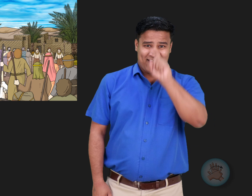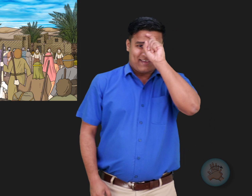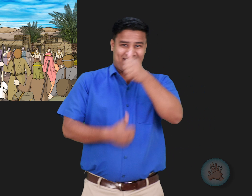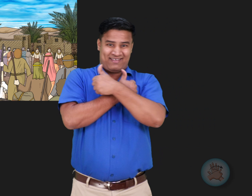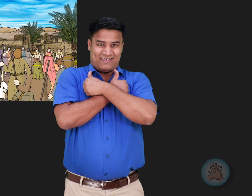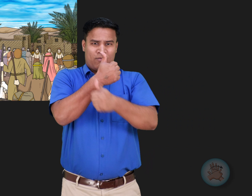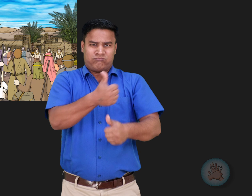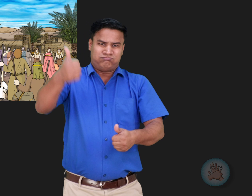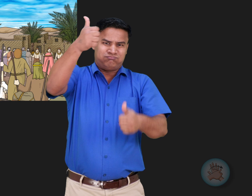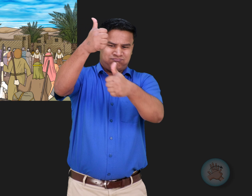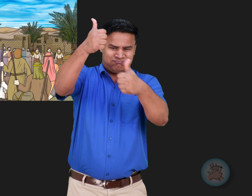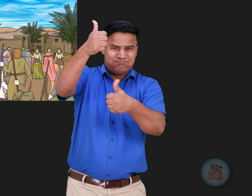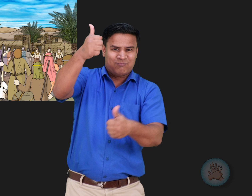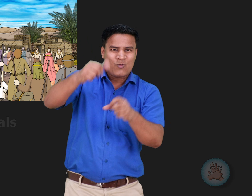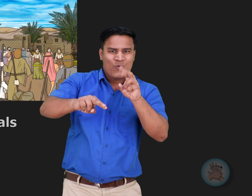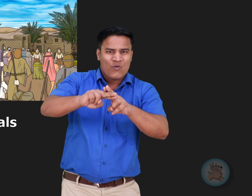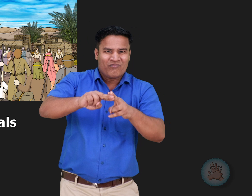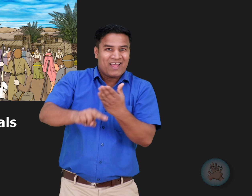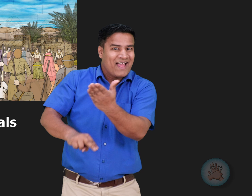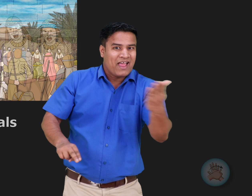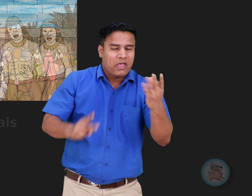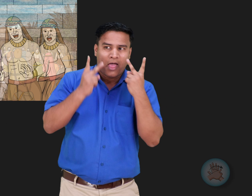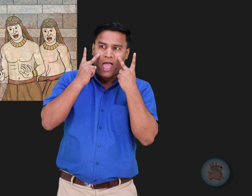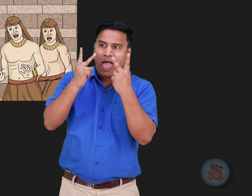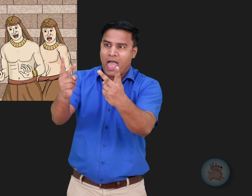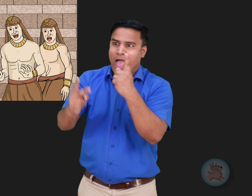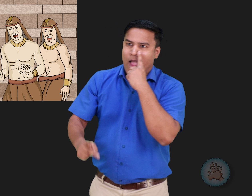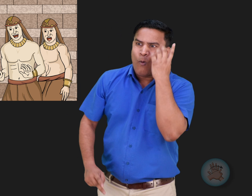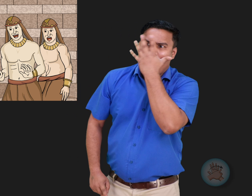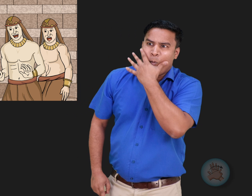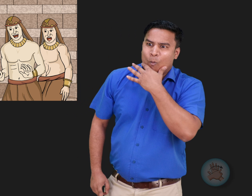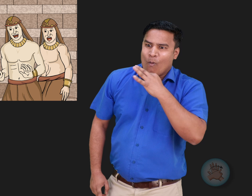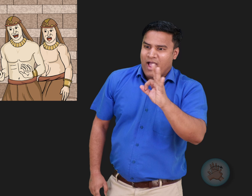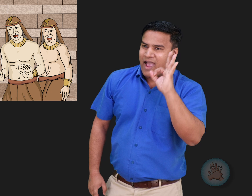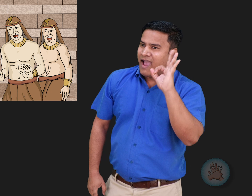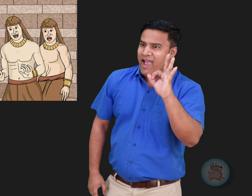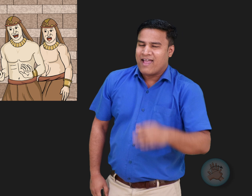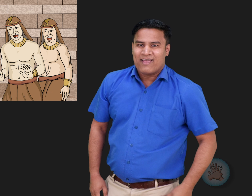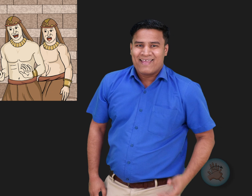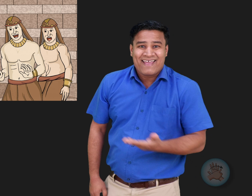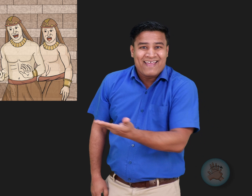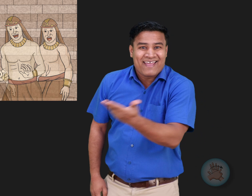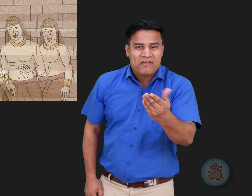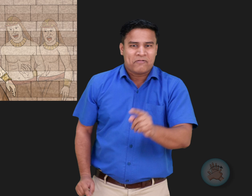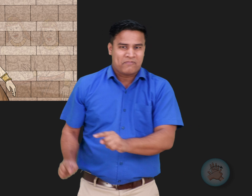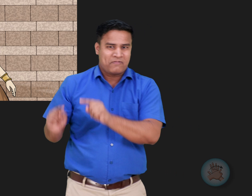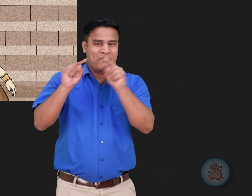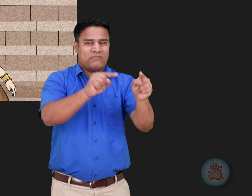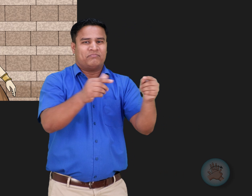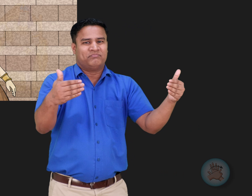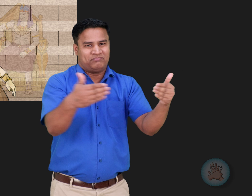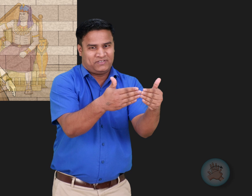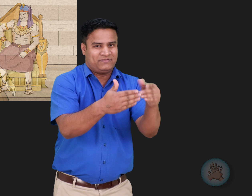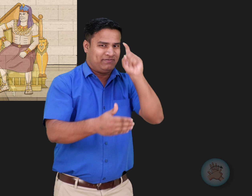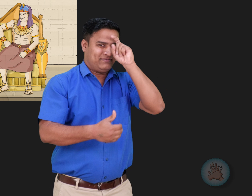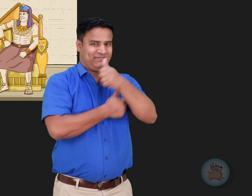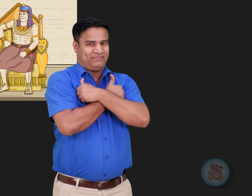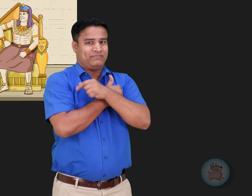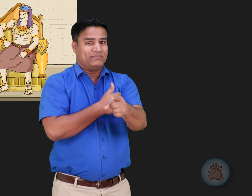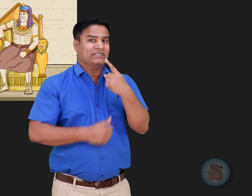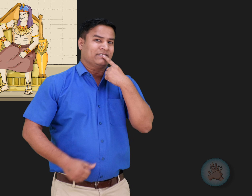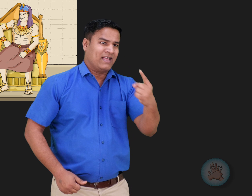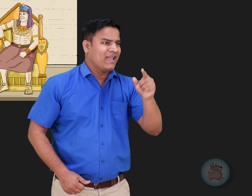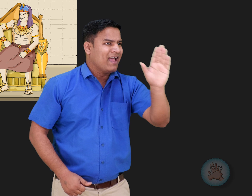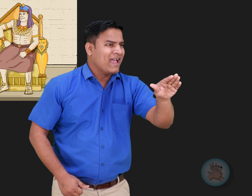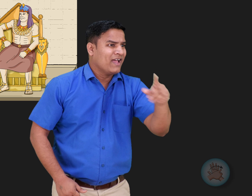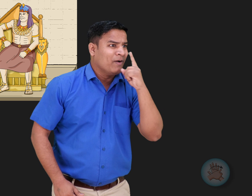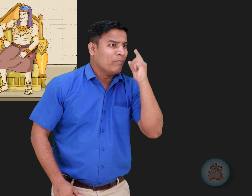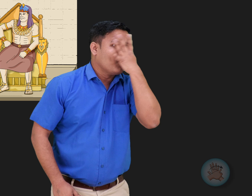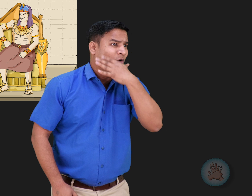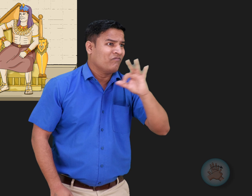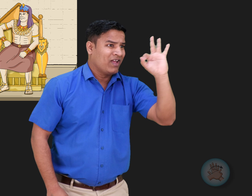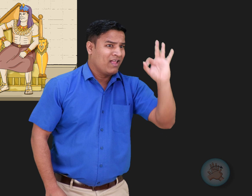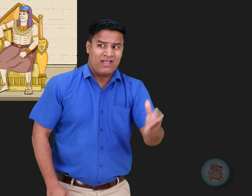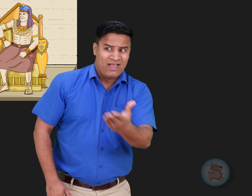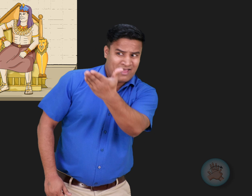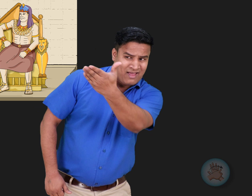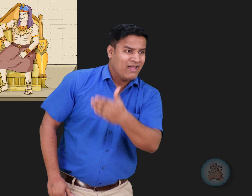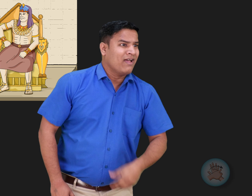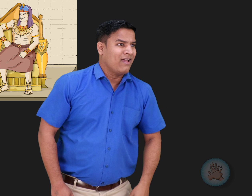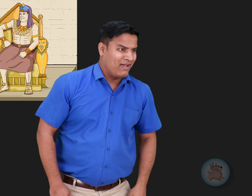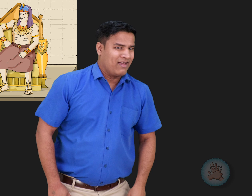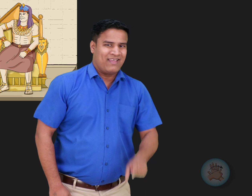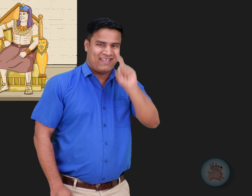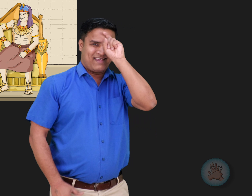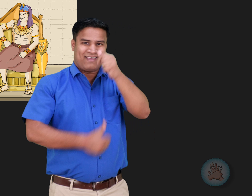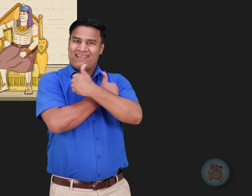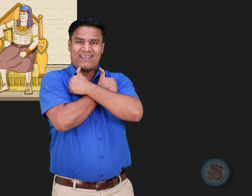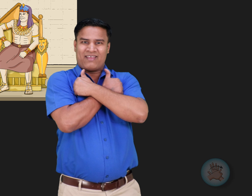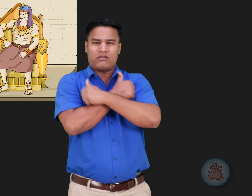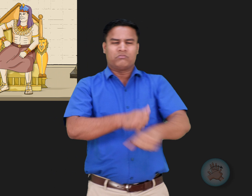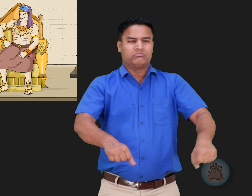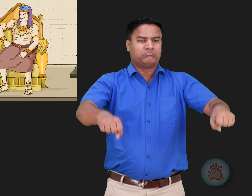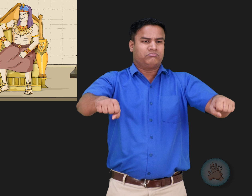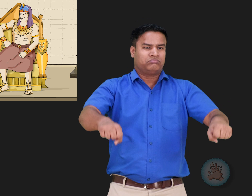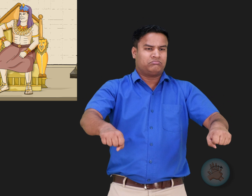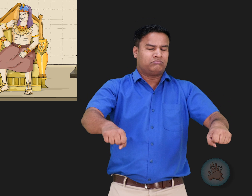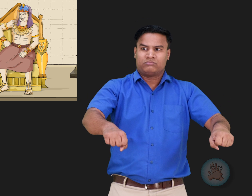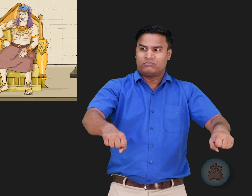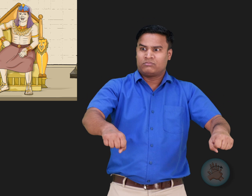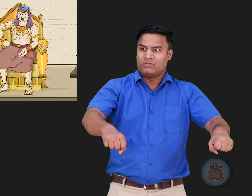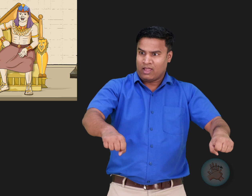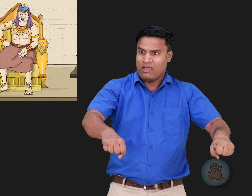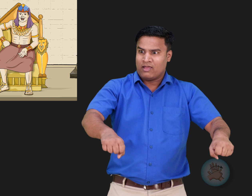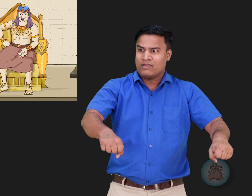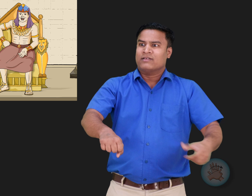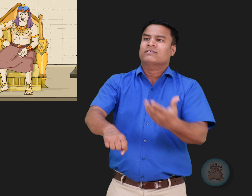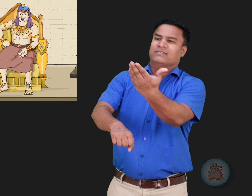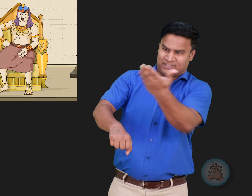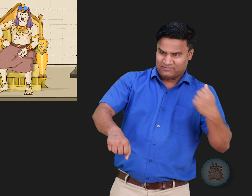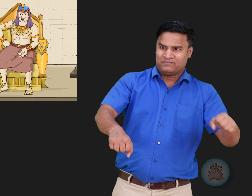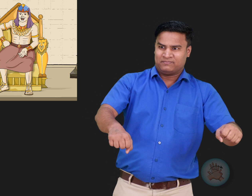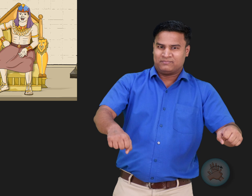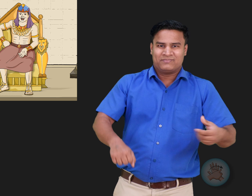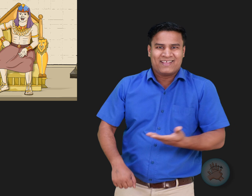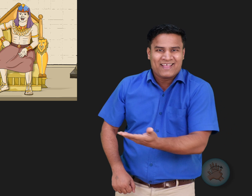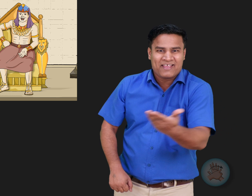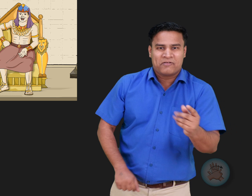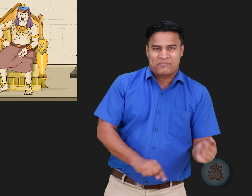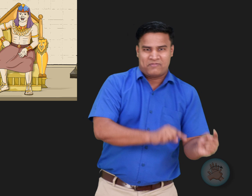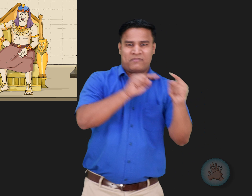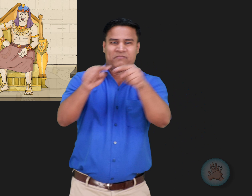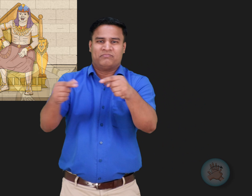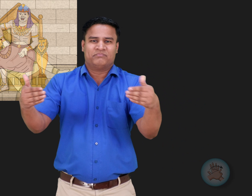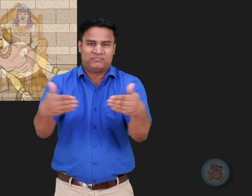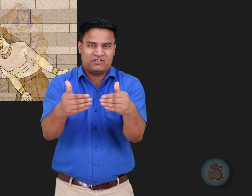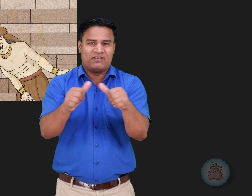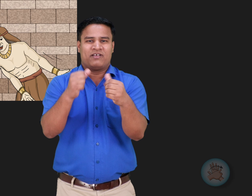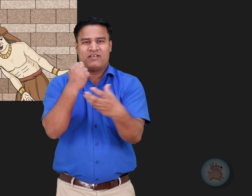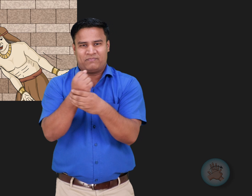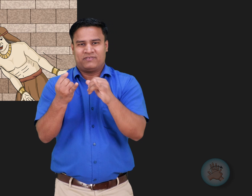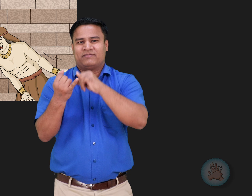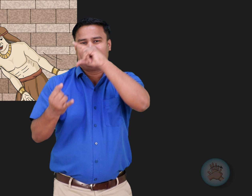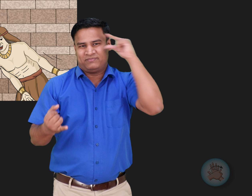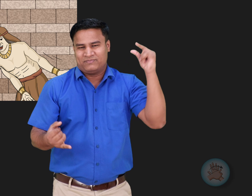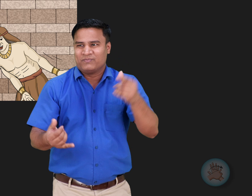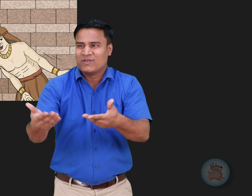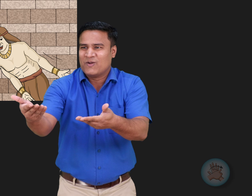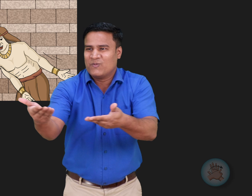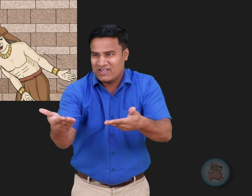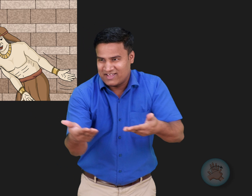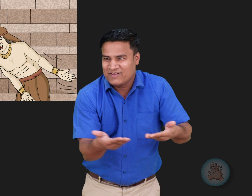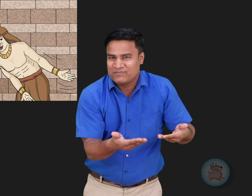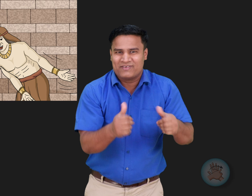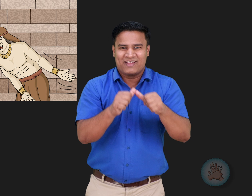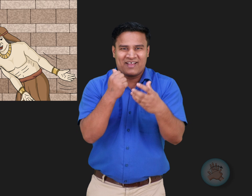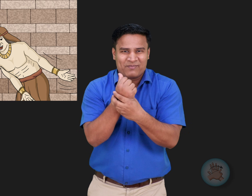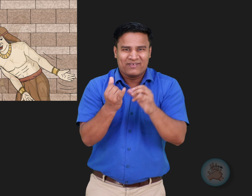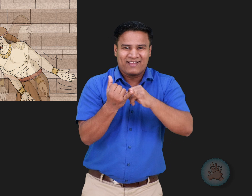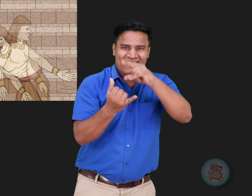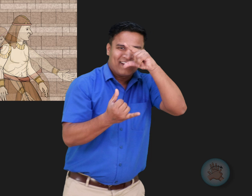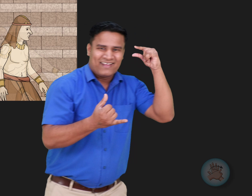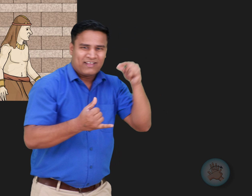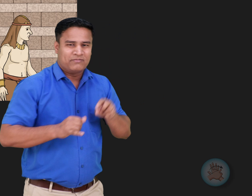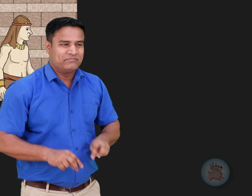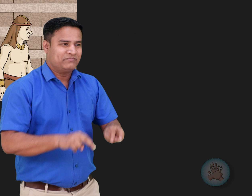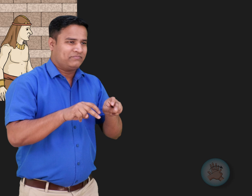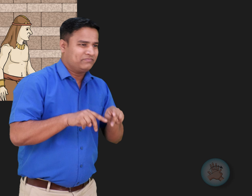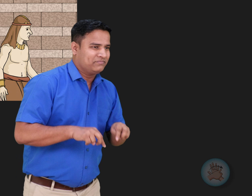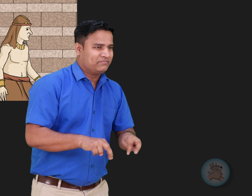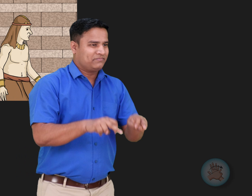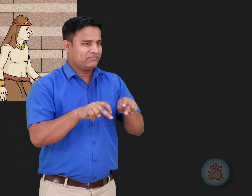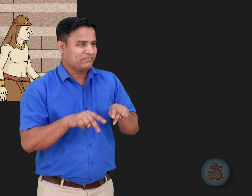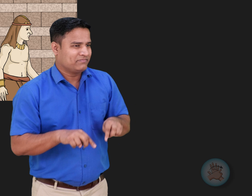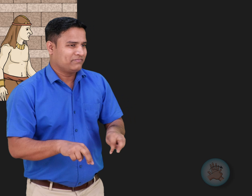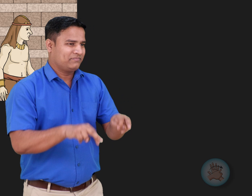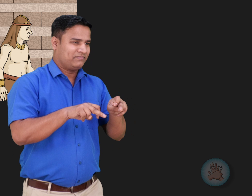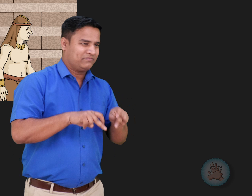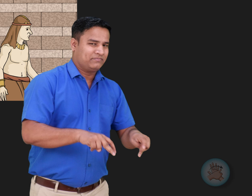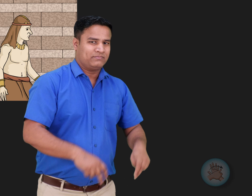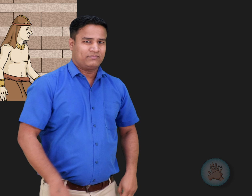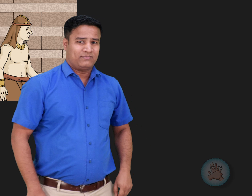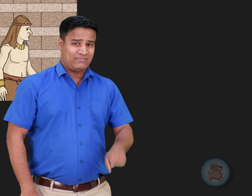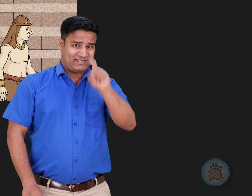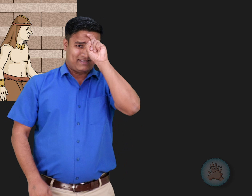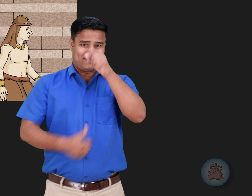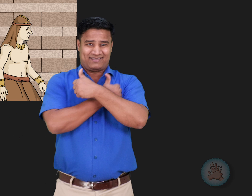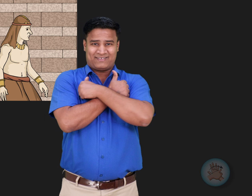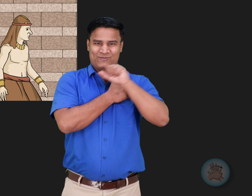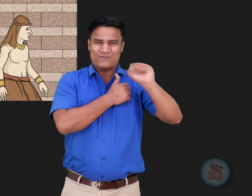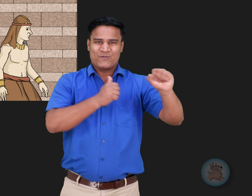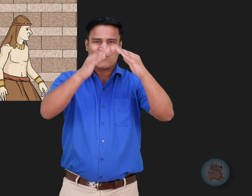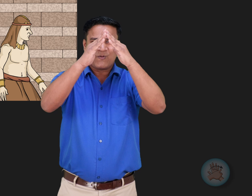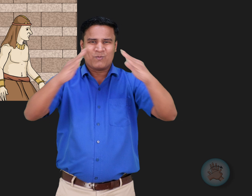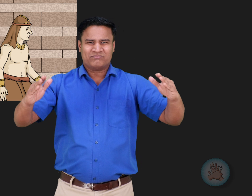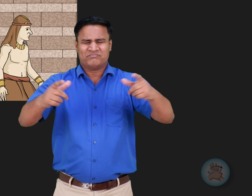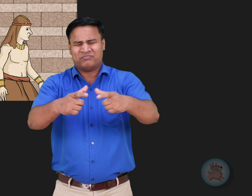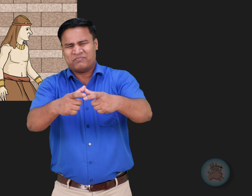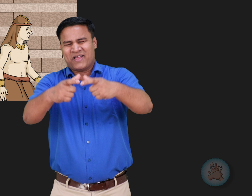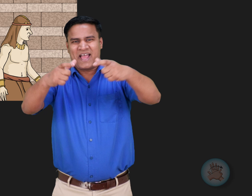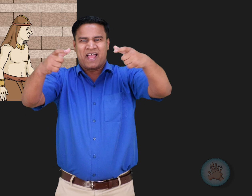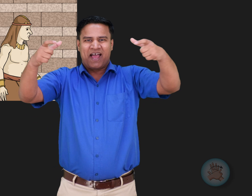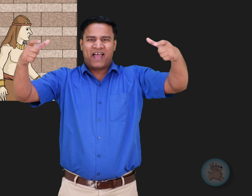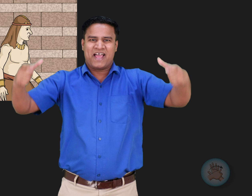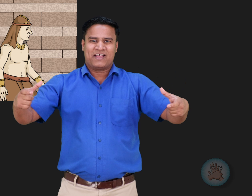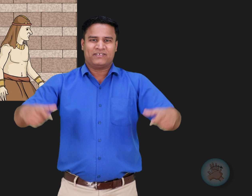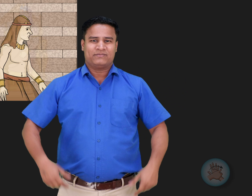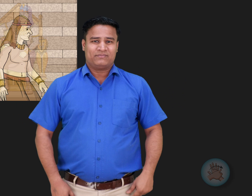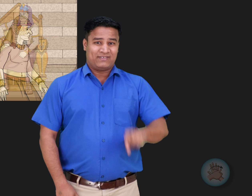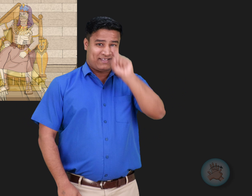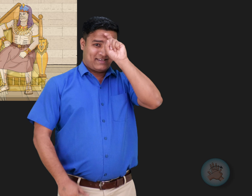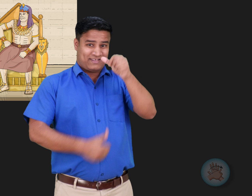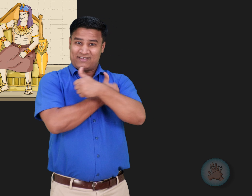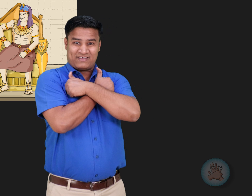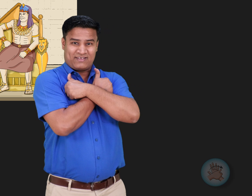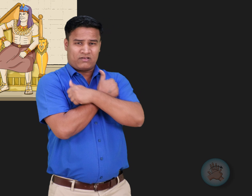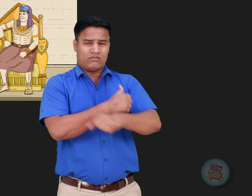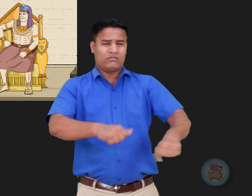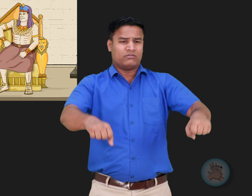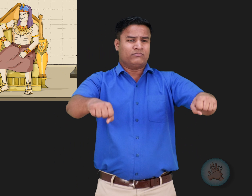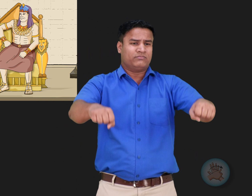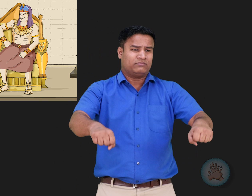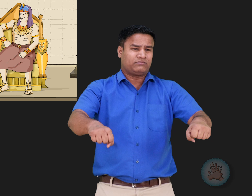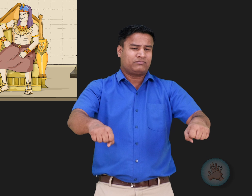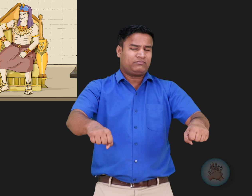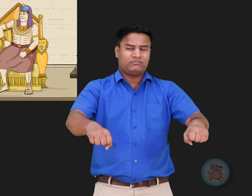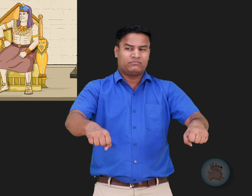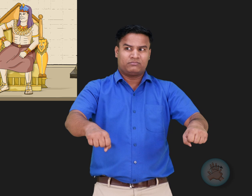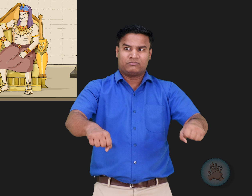When Pharaoh’s officials saw Sarai, they commended her to him, and she was taken into the palace of Pharaoh.